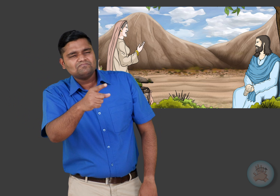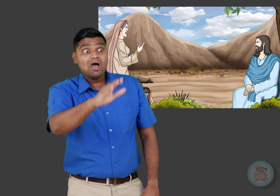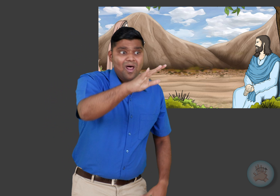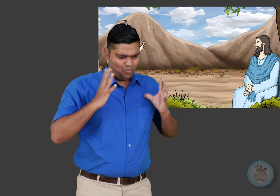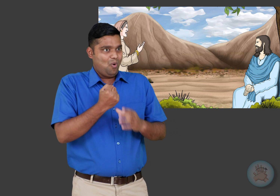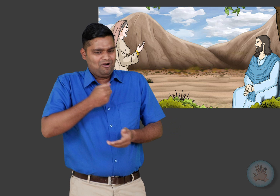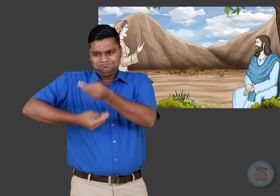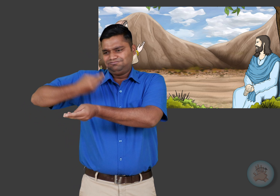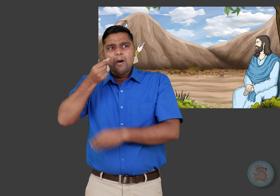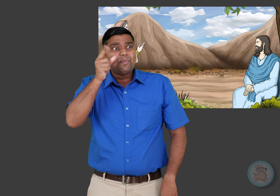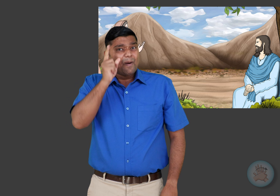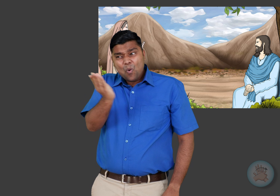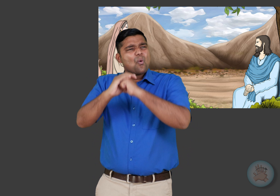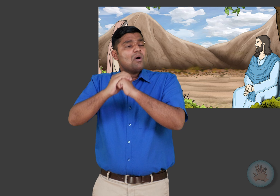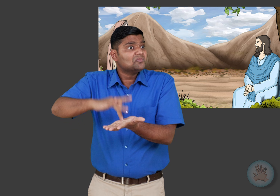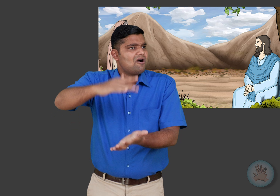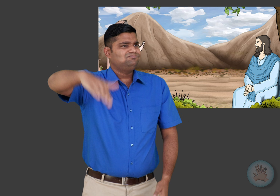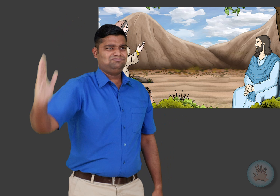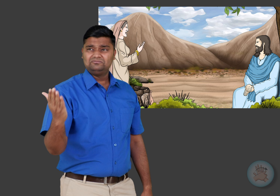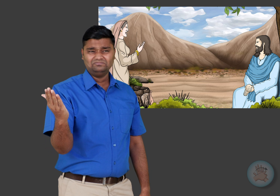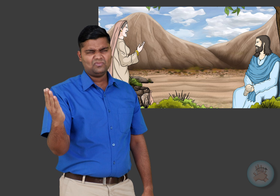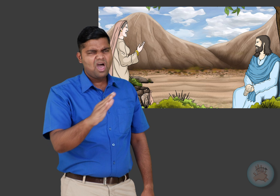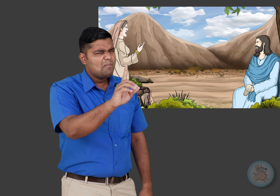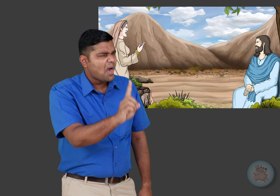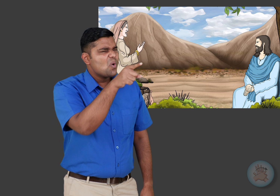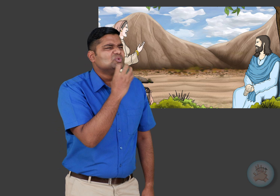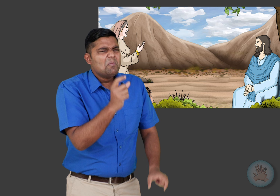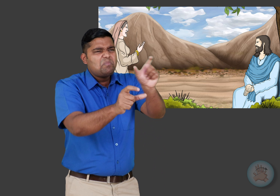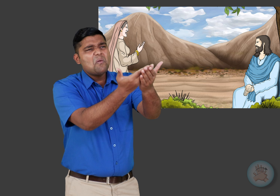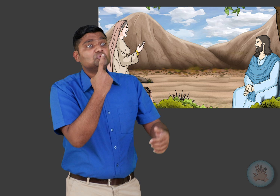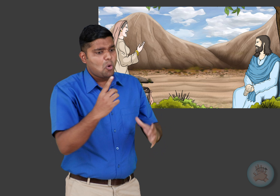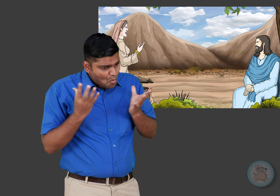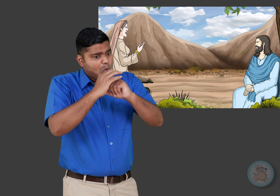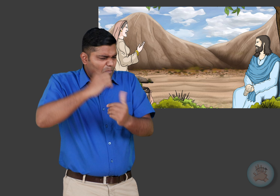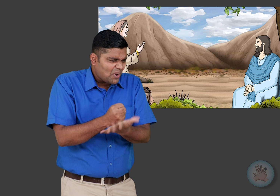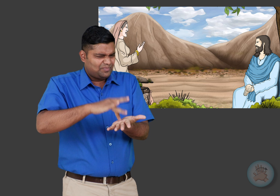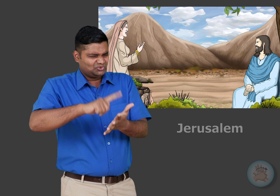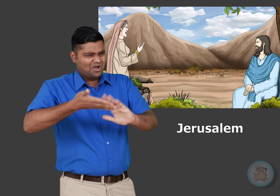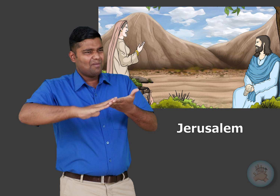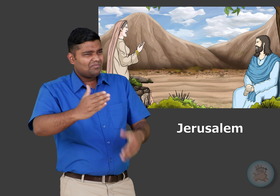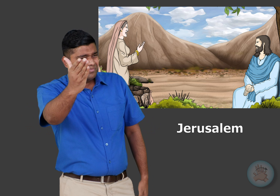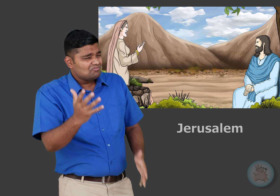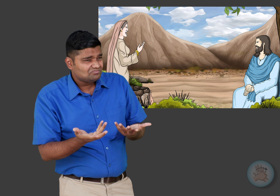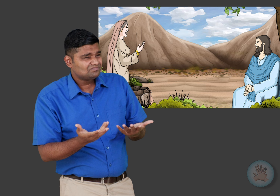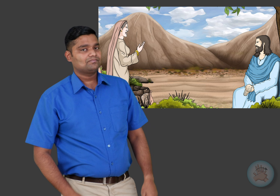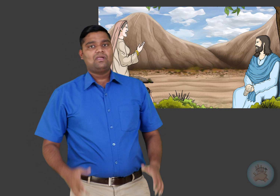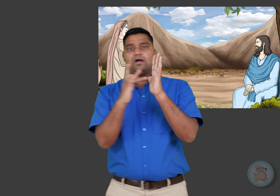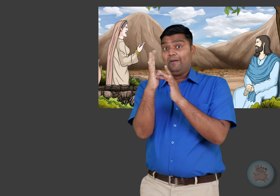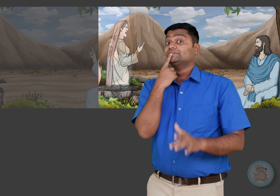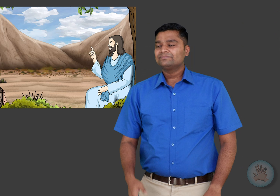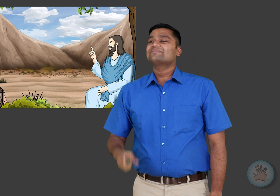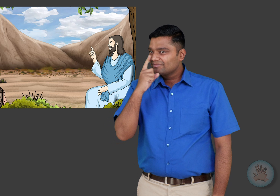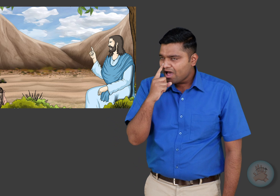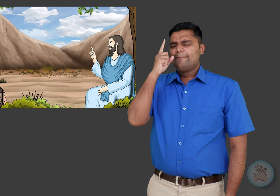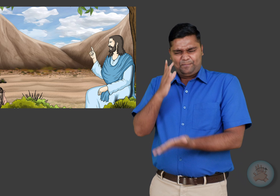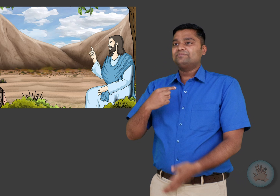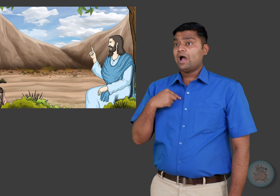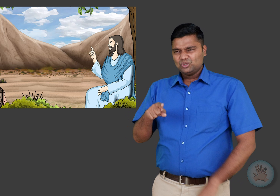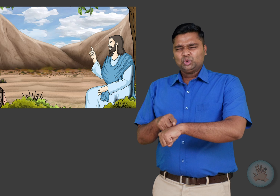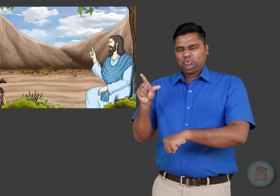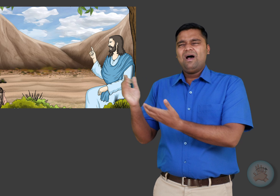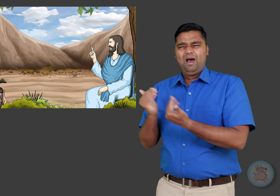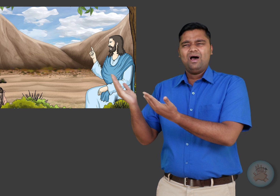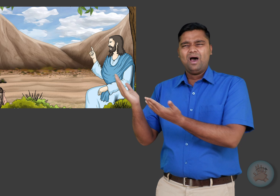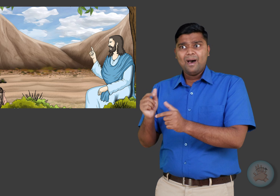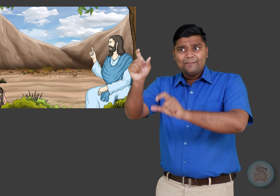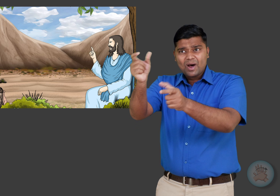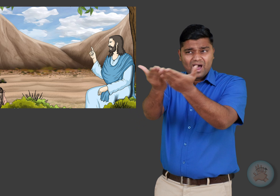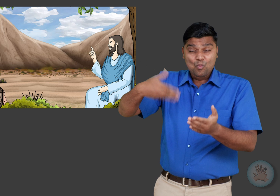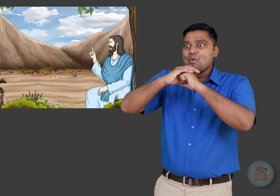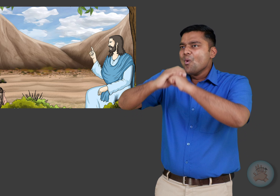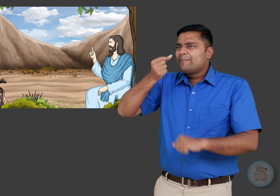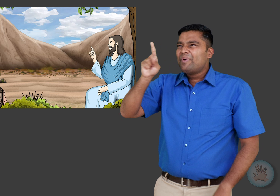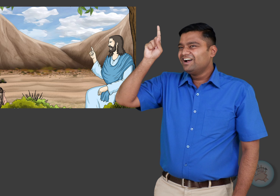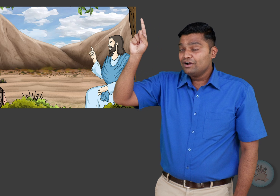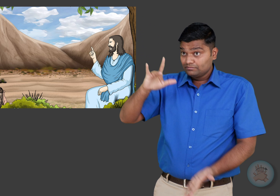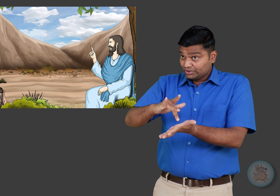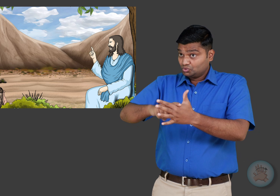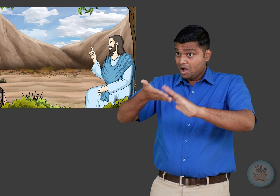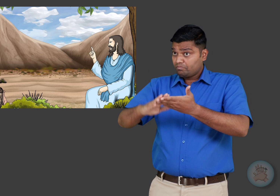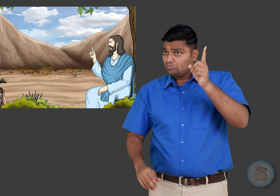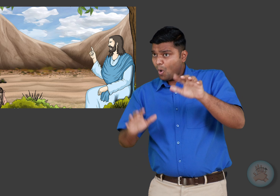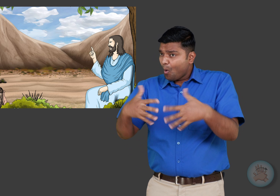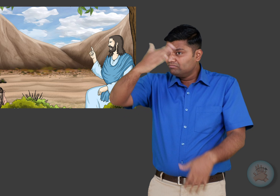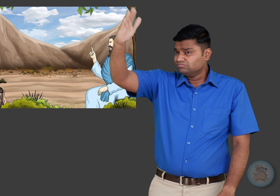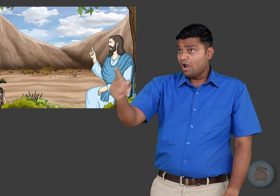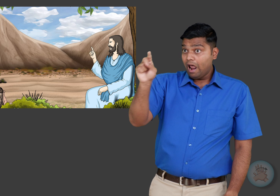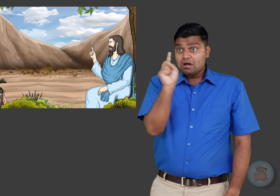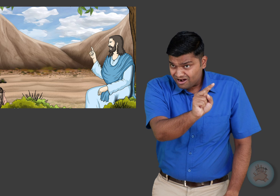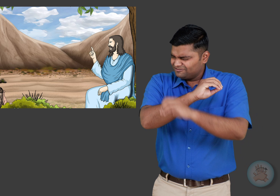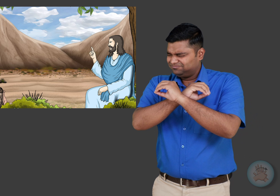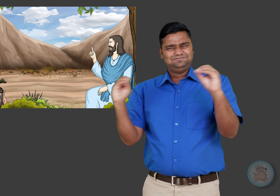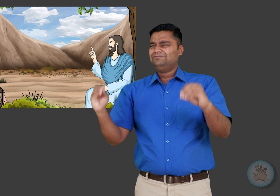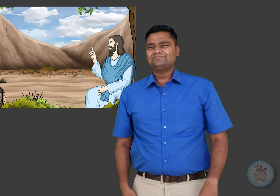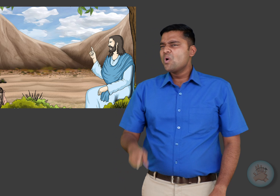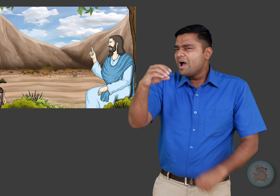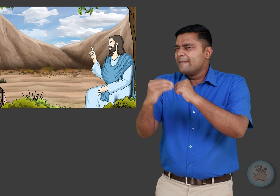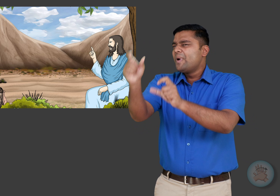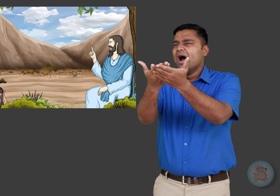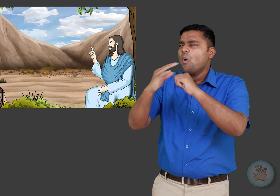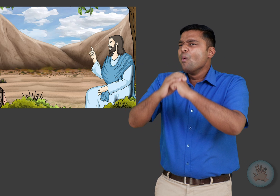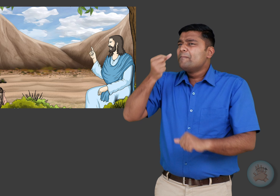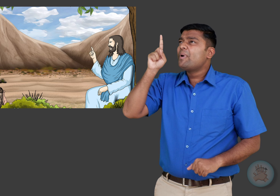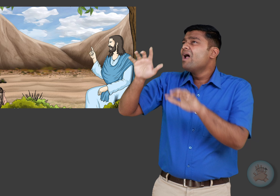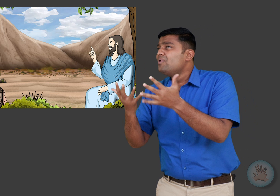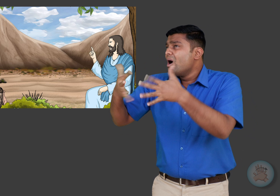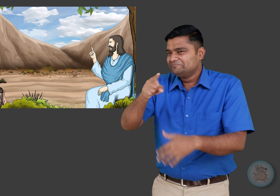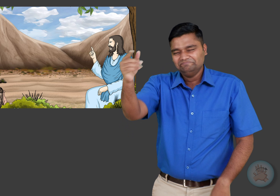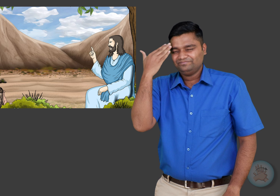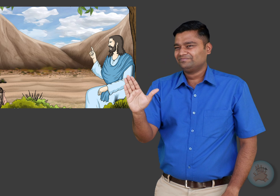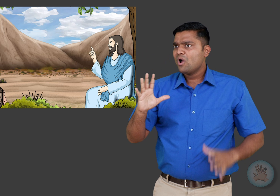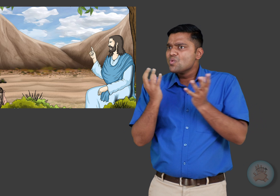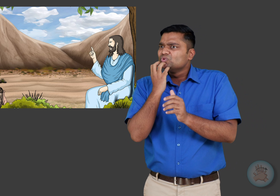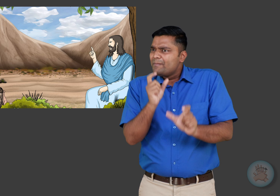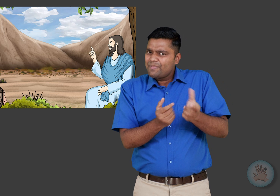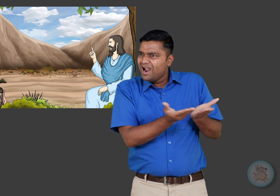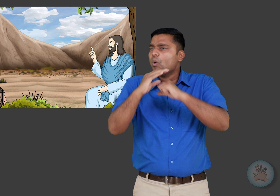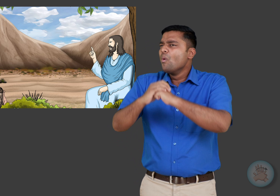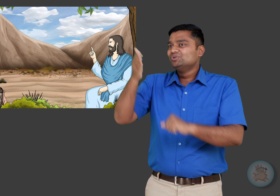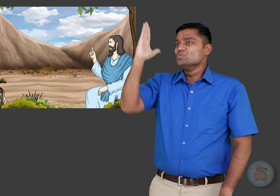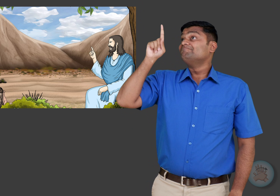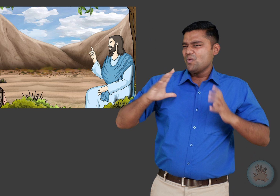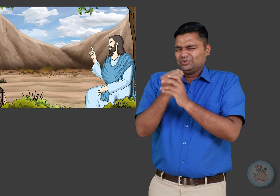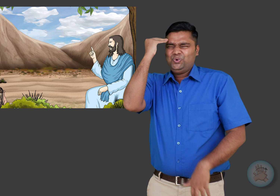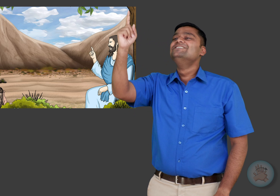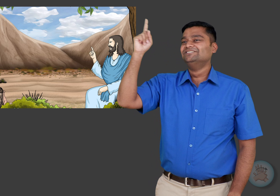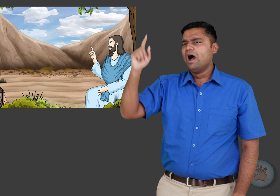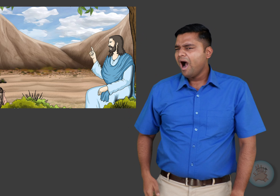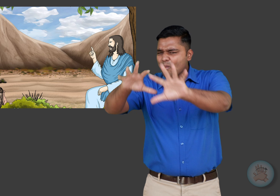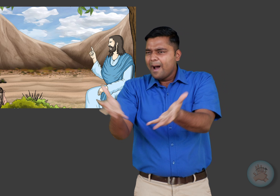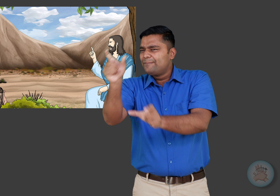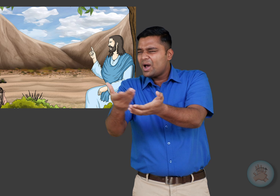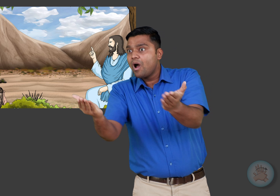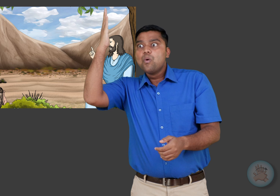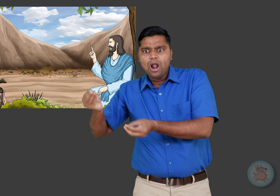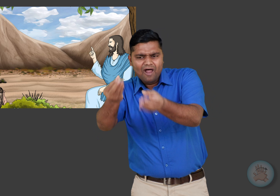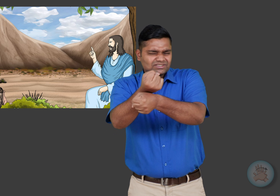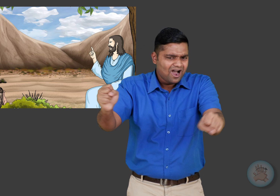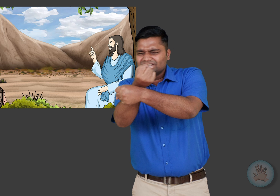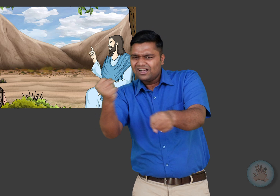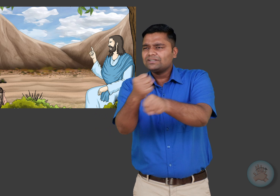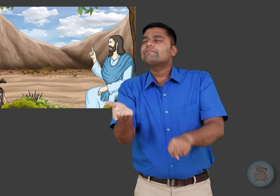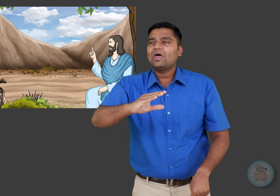“Sir,” the woman said, “I see that You are a prophet. Our fathers worshiped on this mountain, but you Jews say that the place where one must worship is in Jerusalem.” “Believe Me, woman,” Jesus replied, “a time is coming when you will worship the Father neither on this mountain nor in Jerusalem.